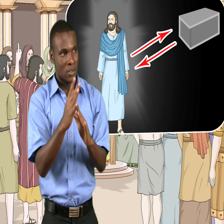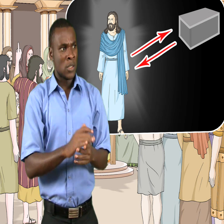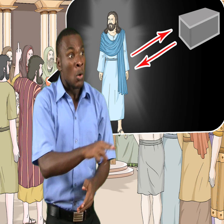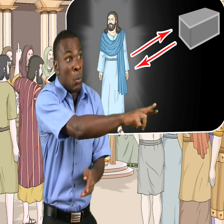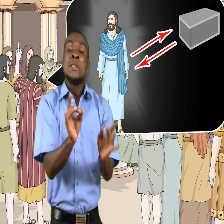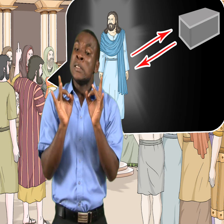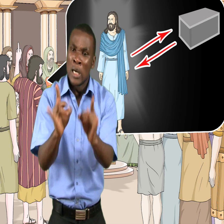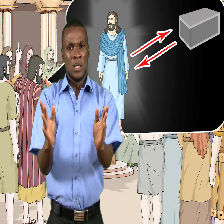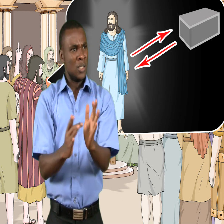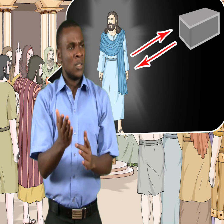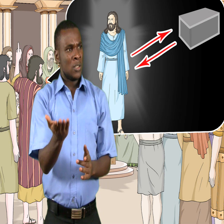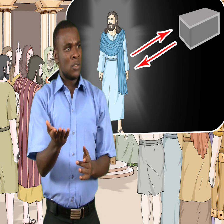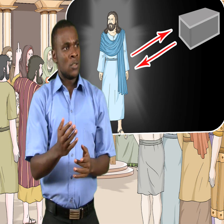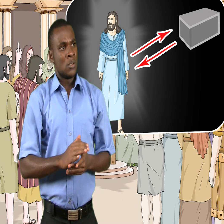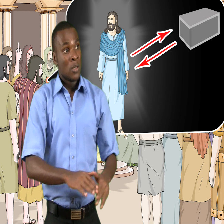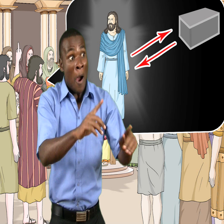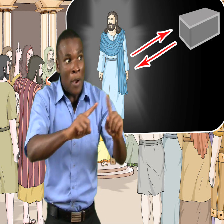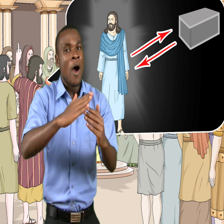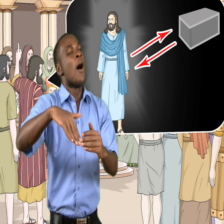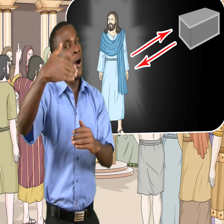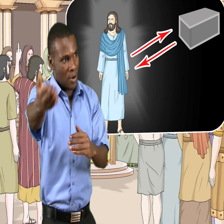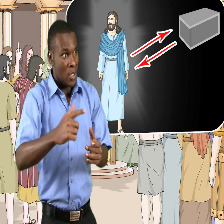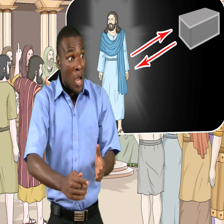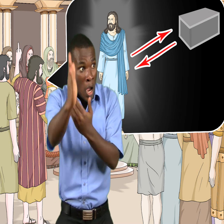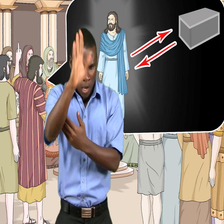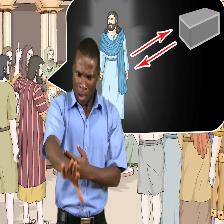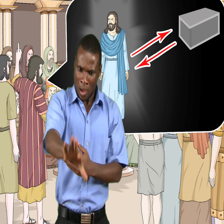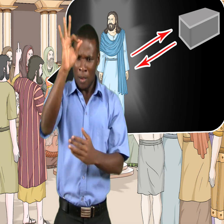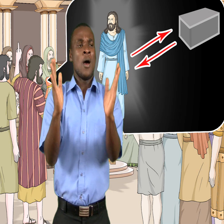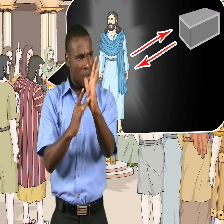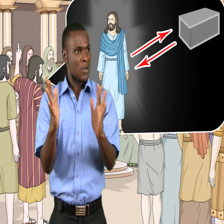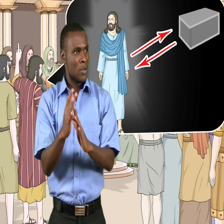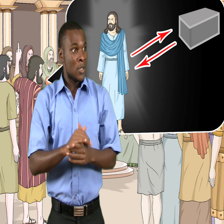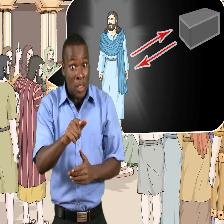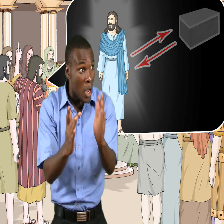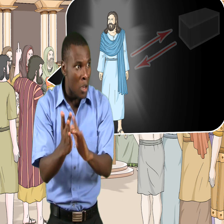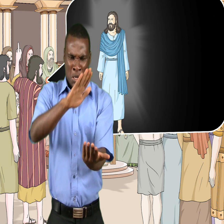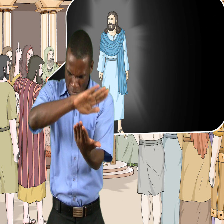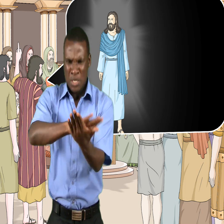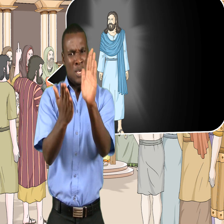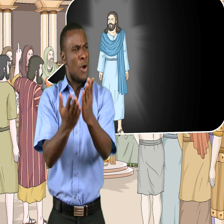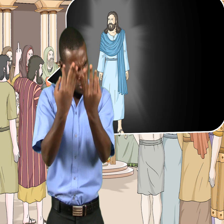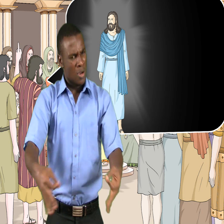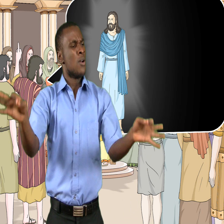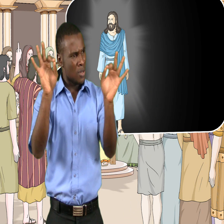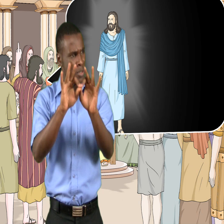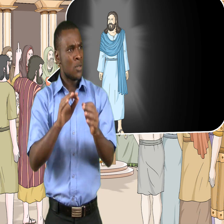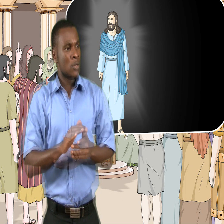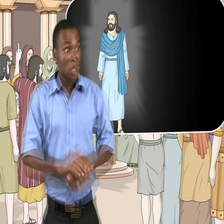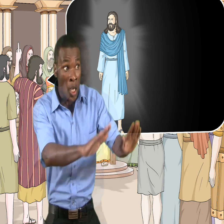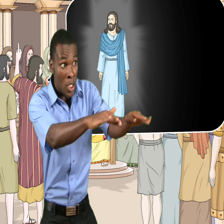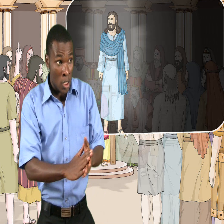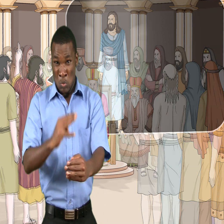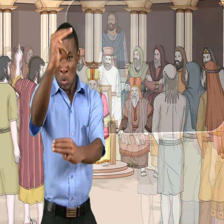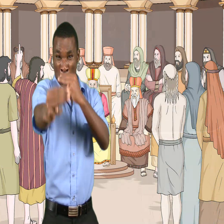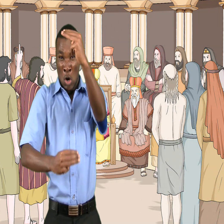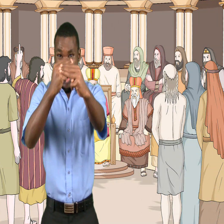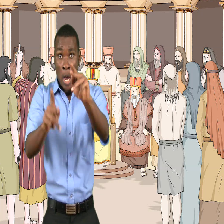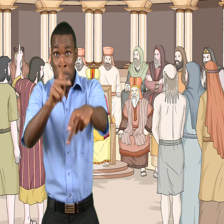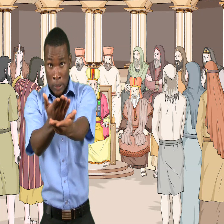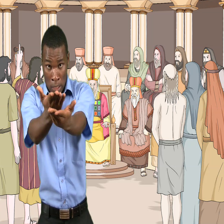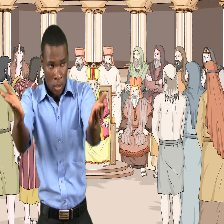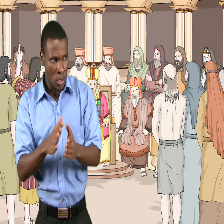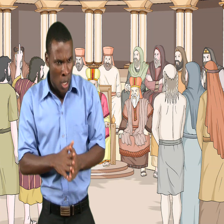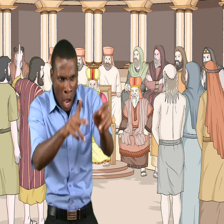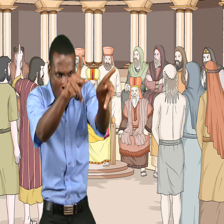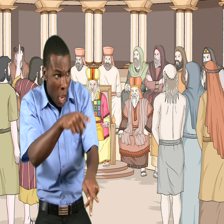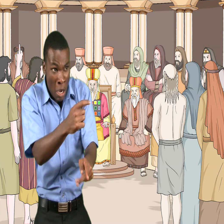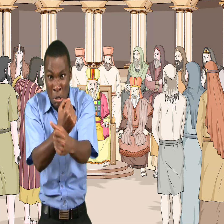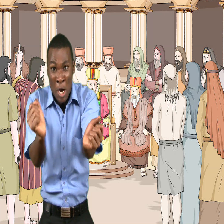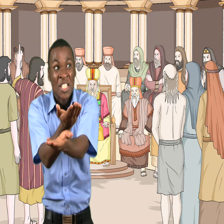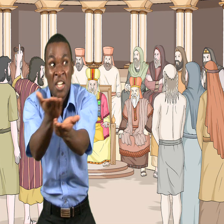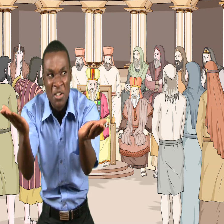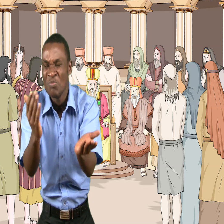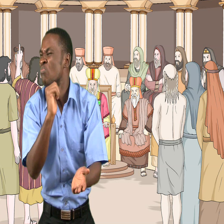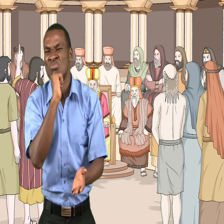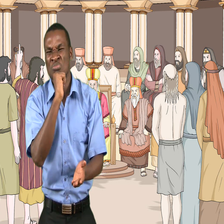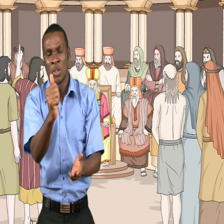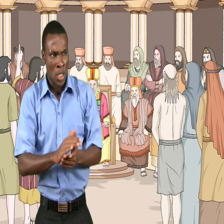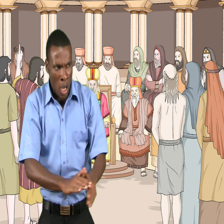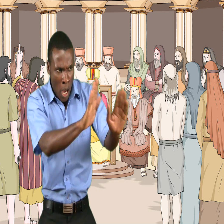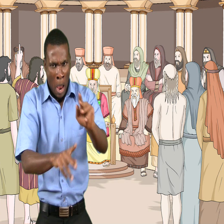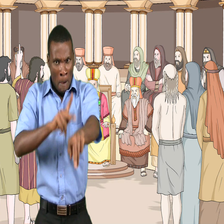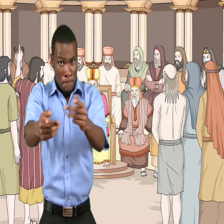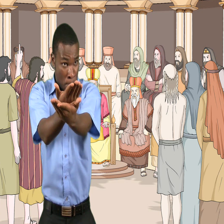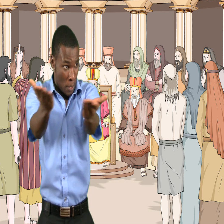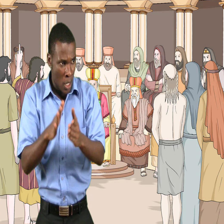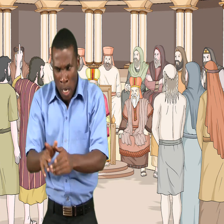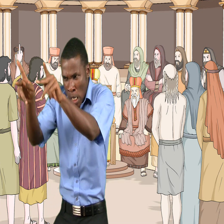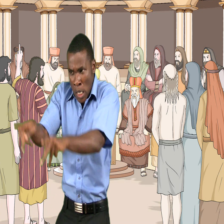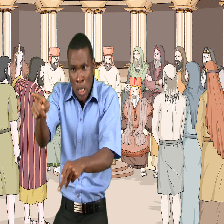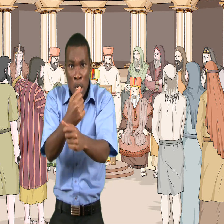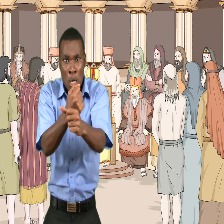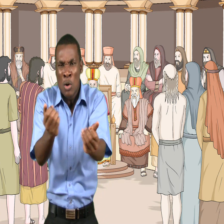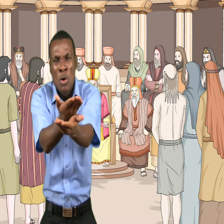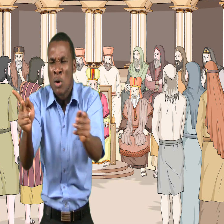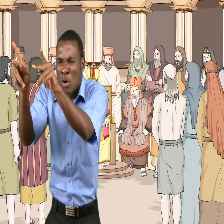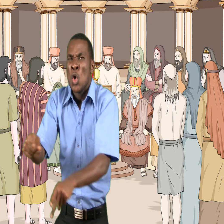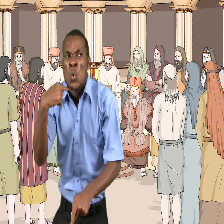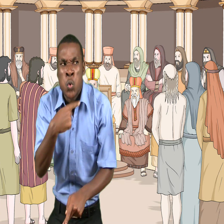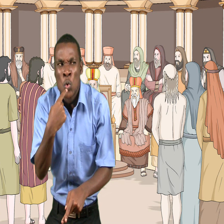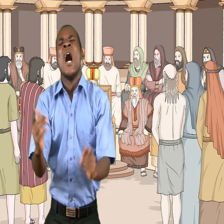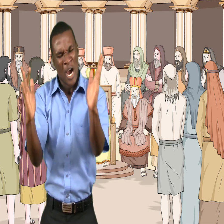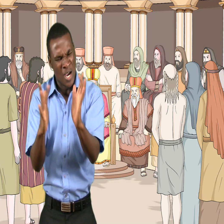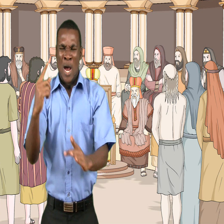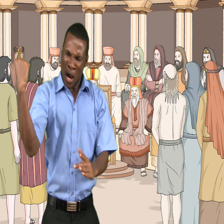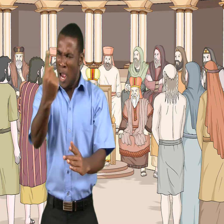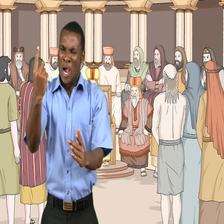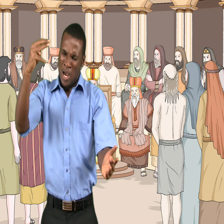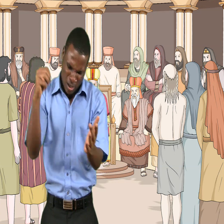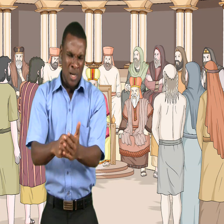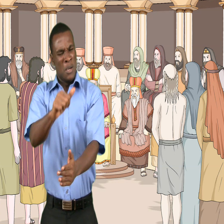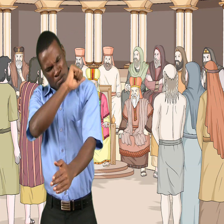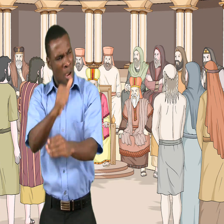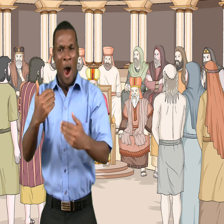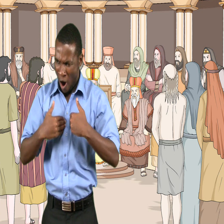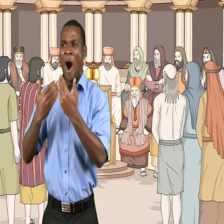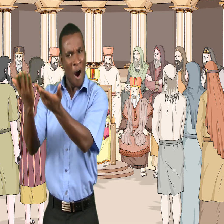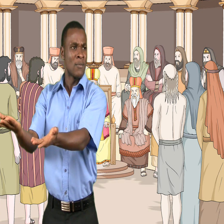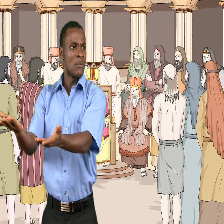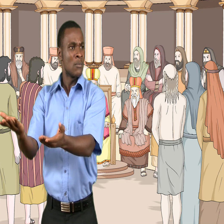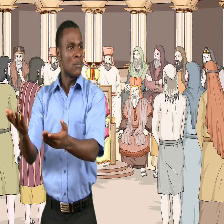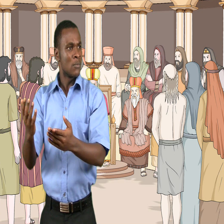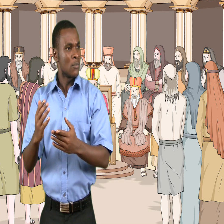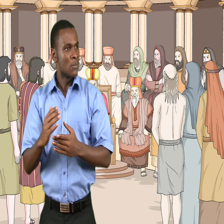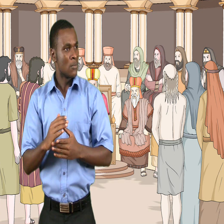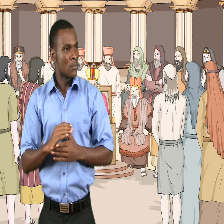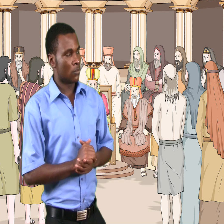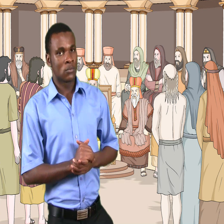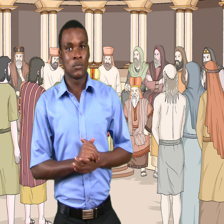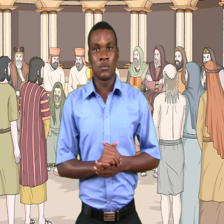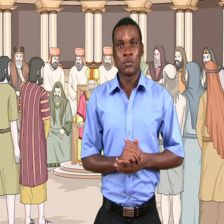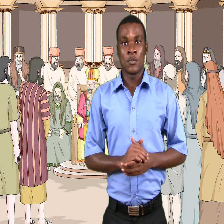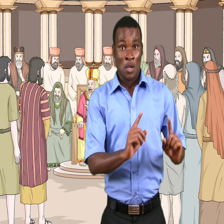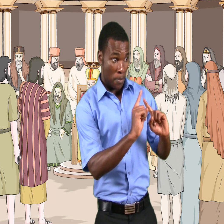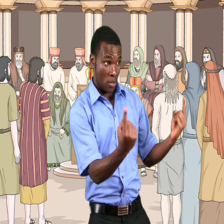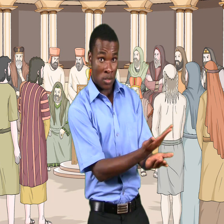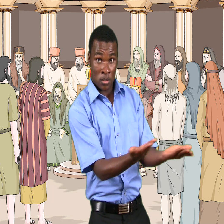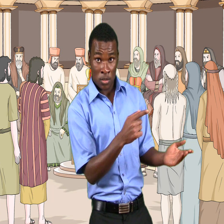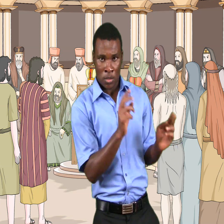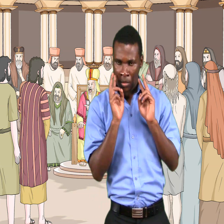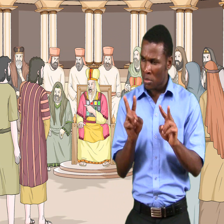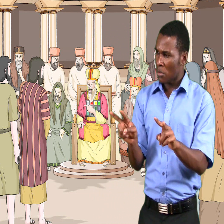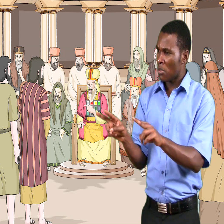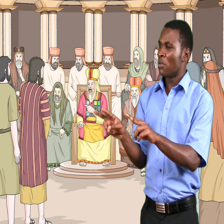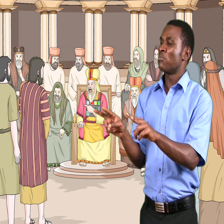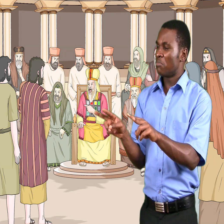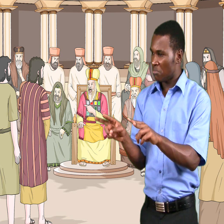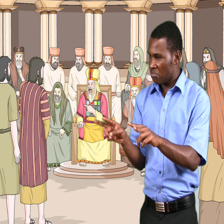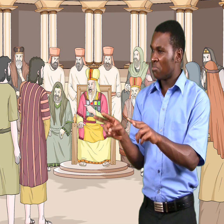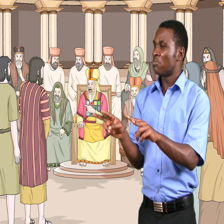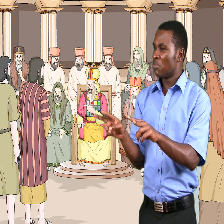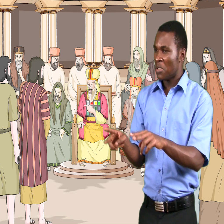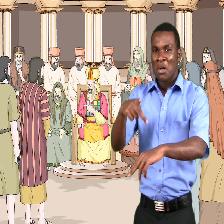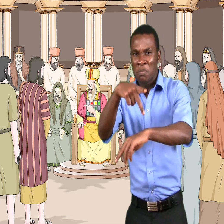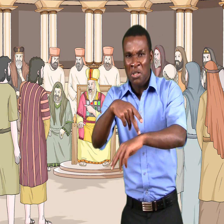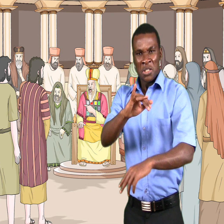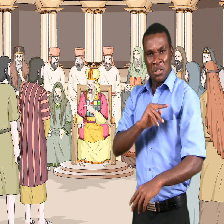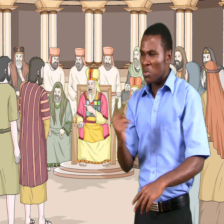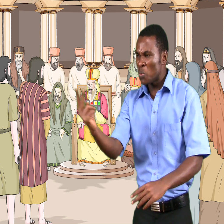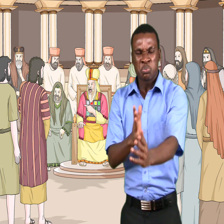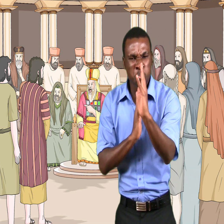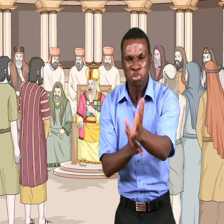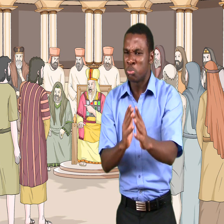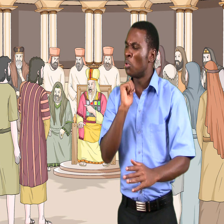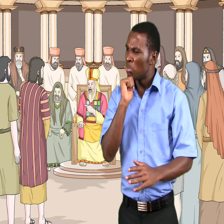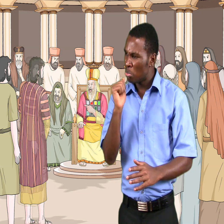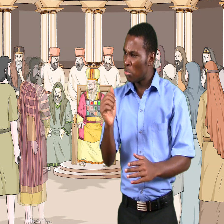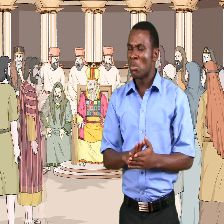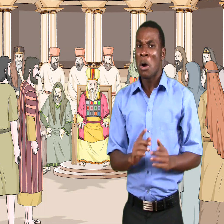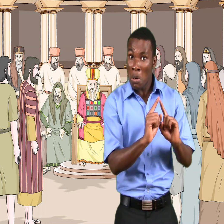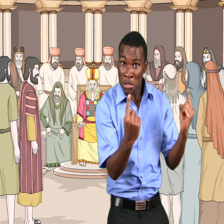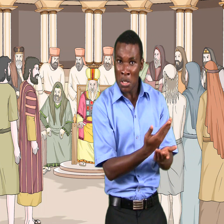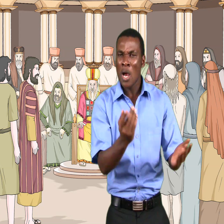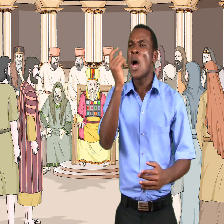When they saw the boldness of Peter and John and realized that they were unschooled, ordinary men, they marveled and took note that these men had been with Jesus.